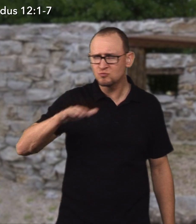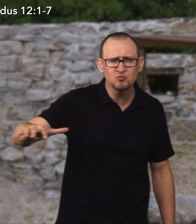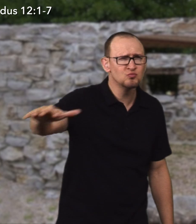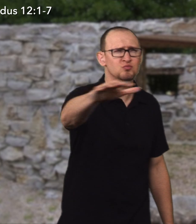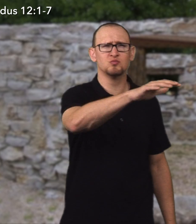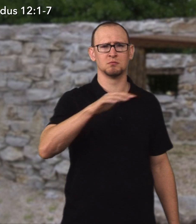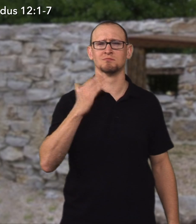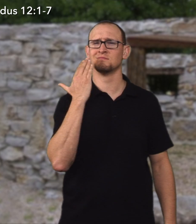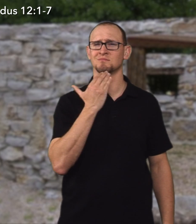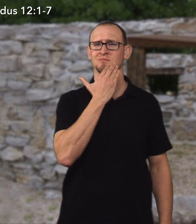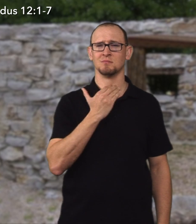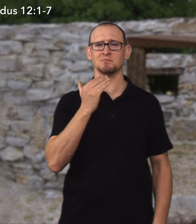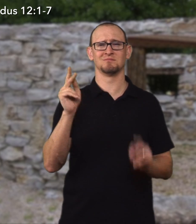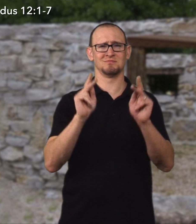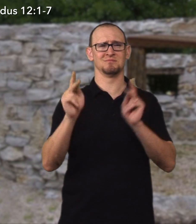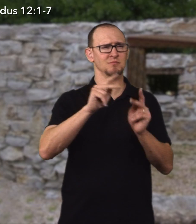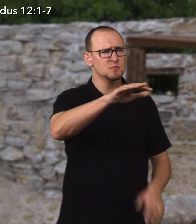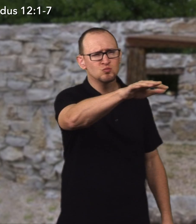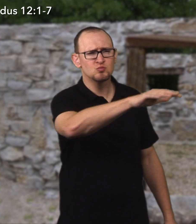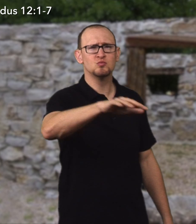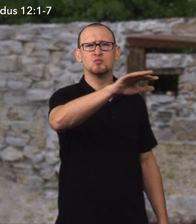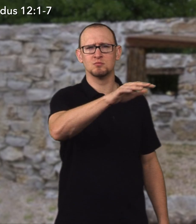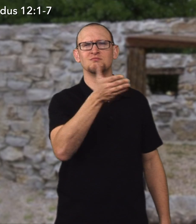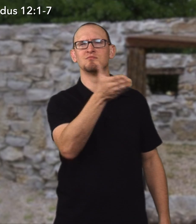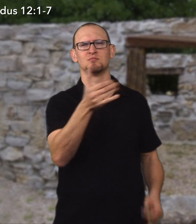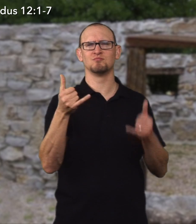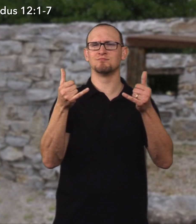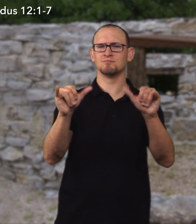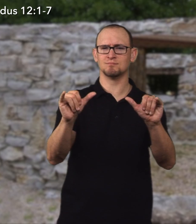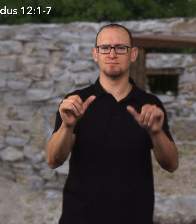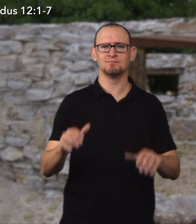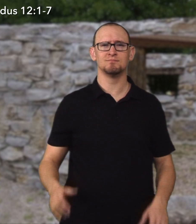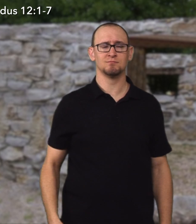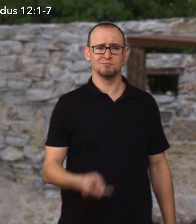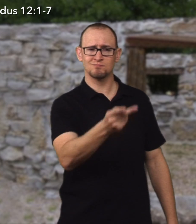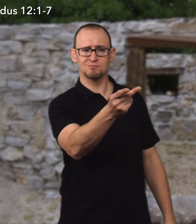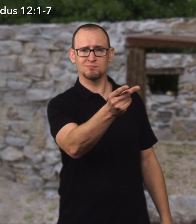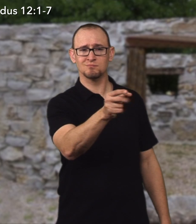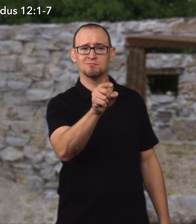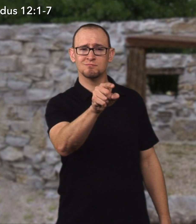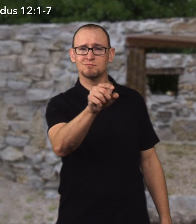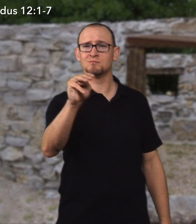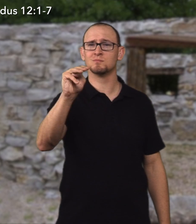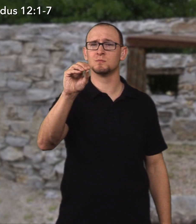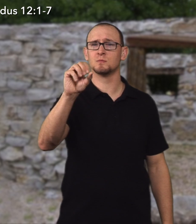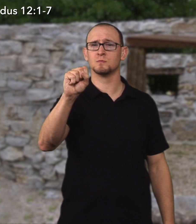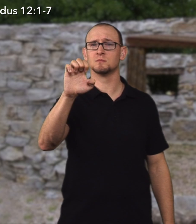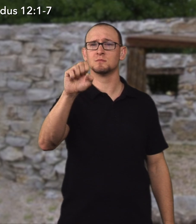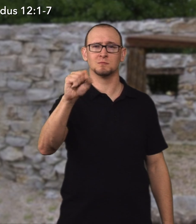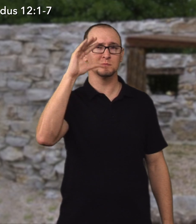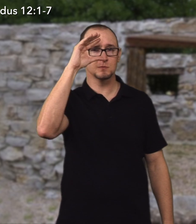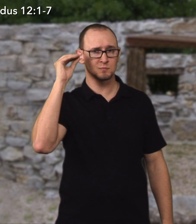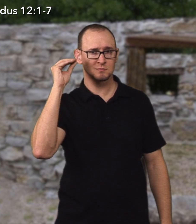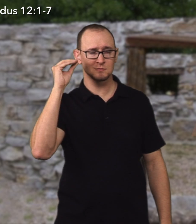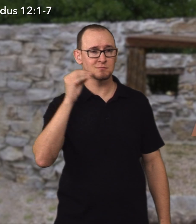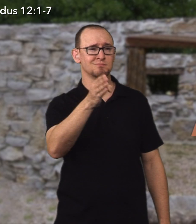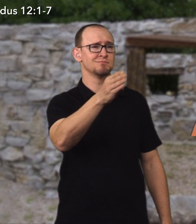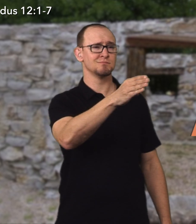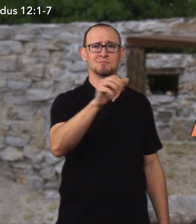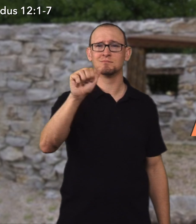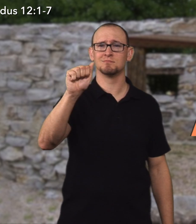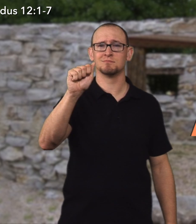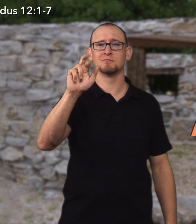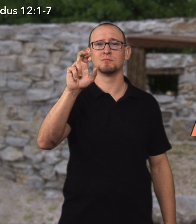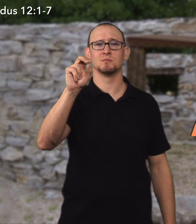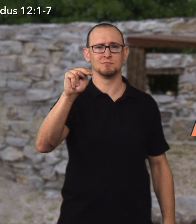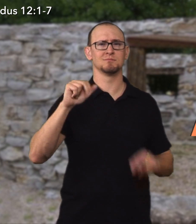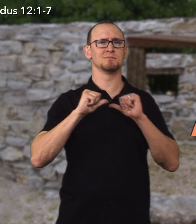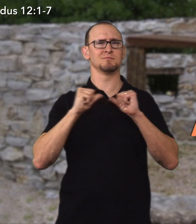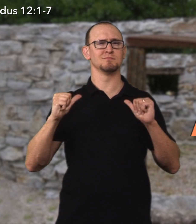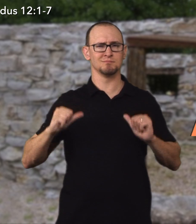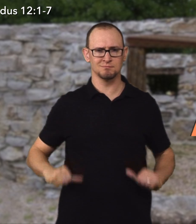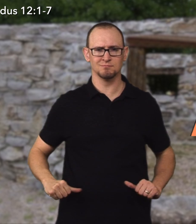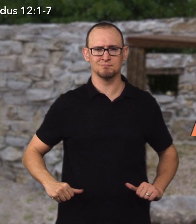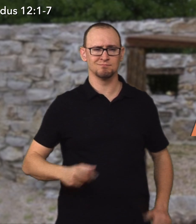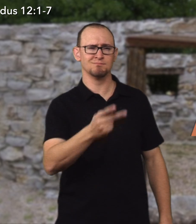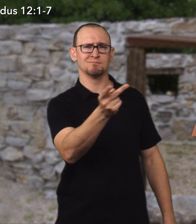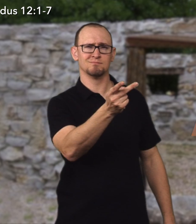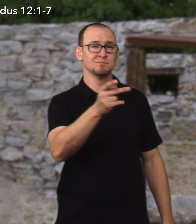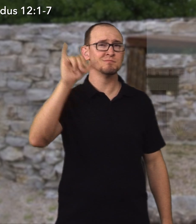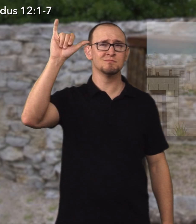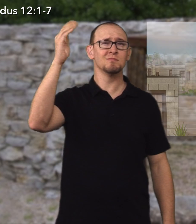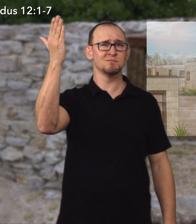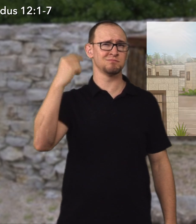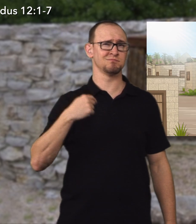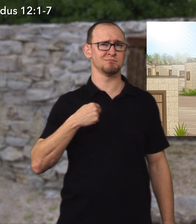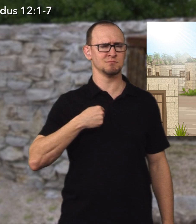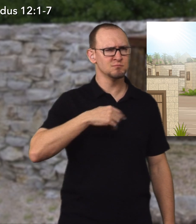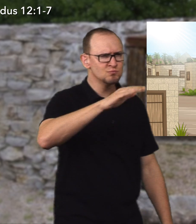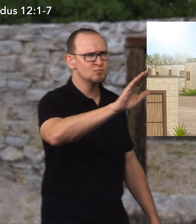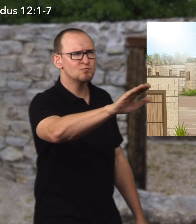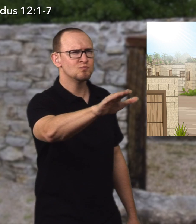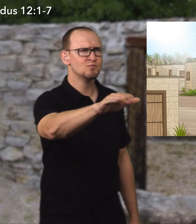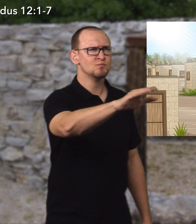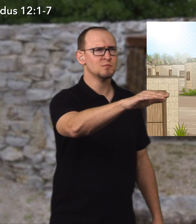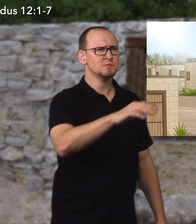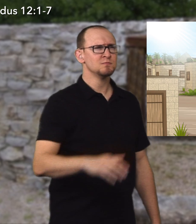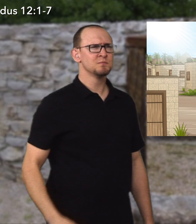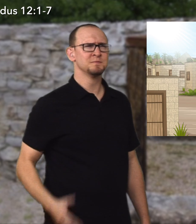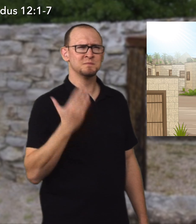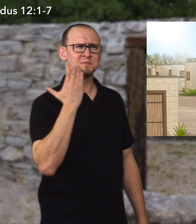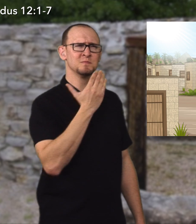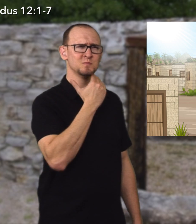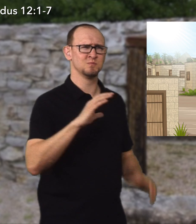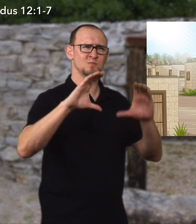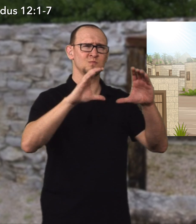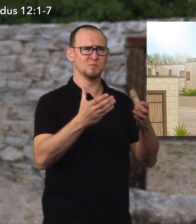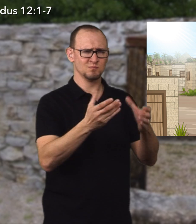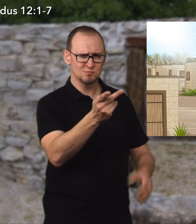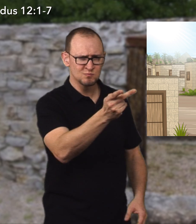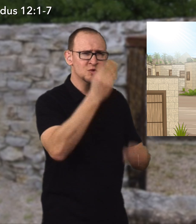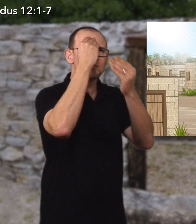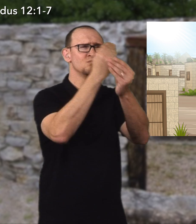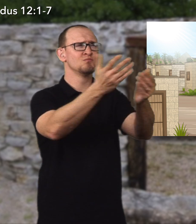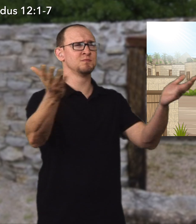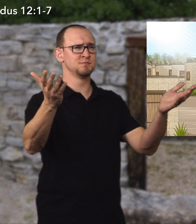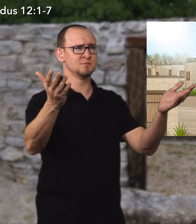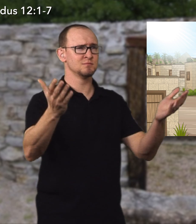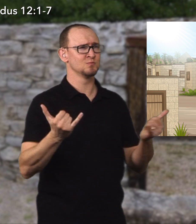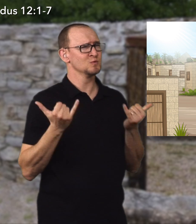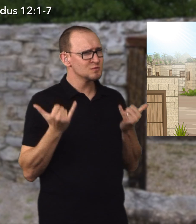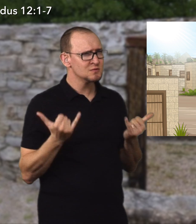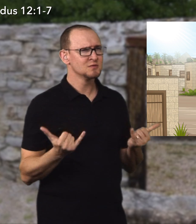Now the LORD said to Moses and Aaron in the land of Egypt, “This month is the beginning of months for you; it shall be the first month of your year.